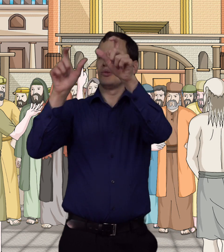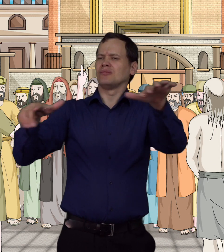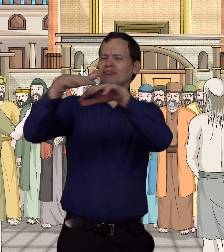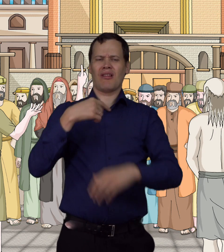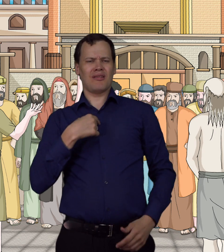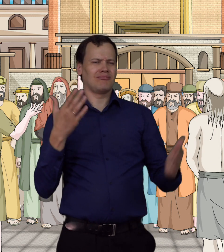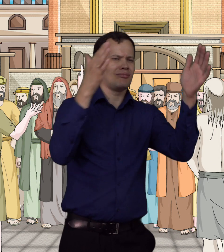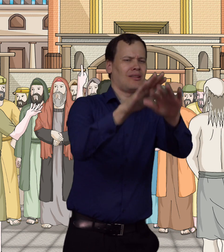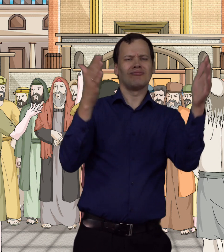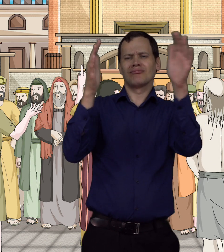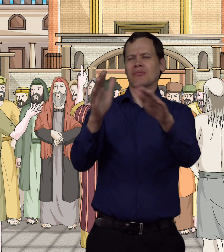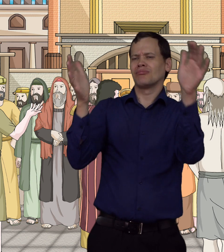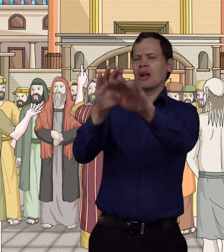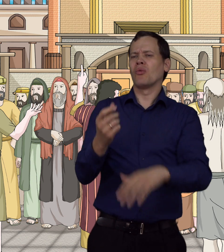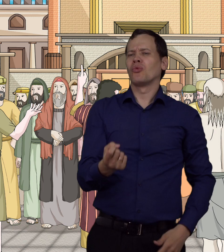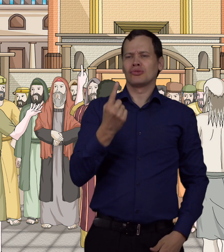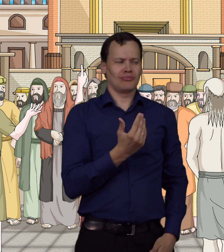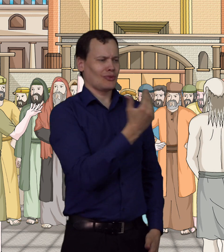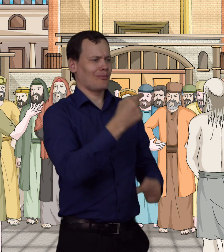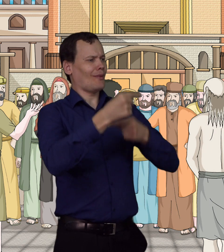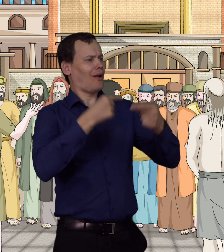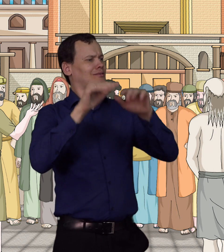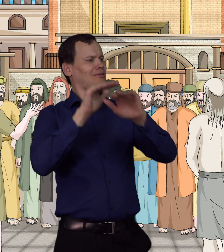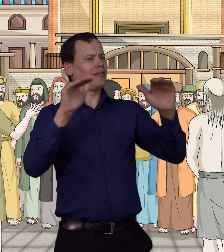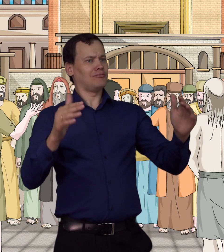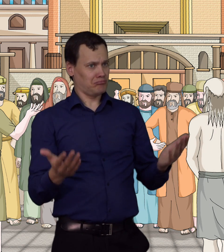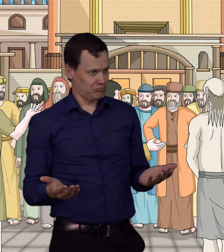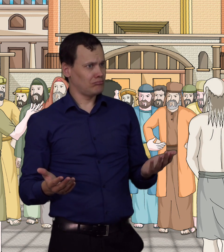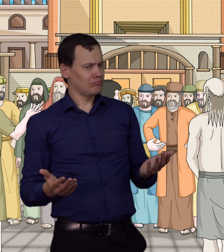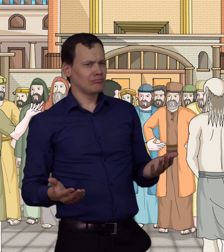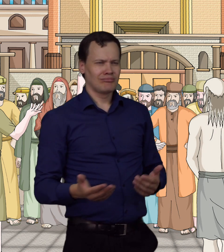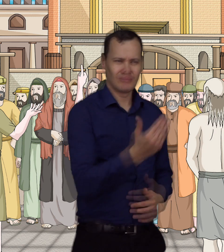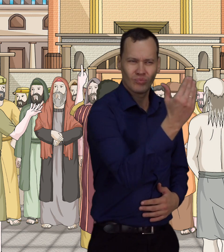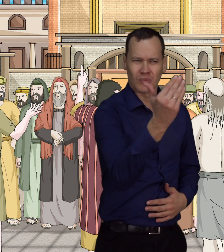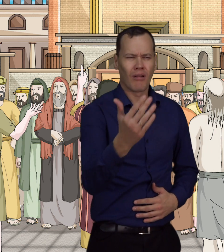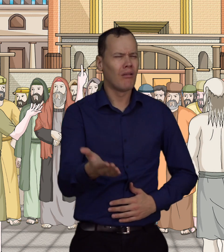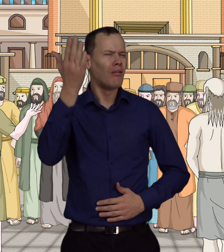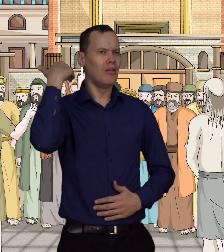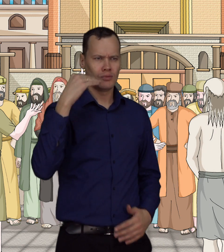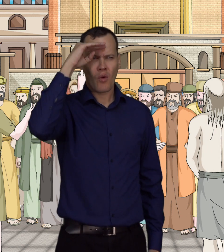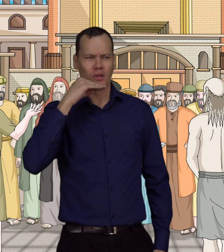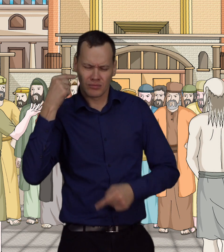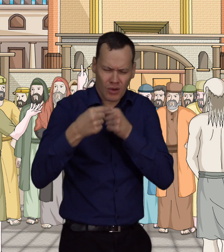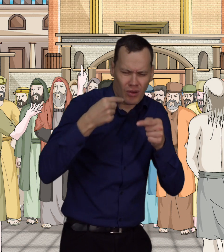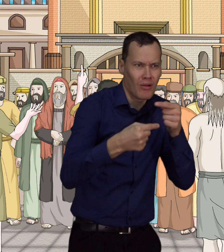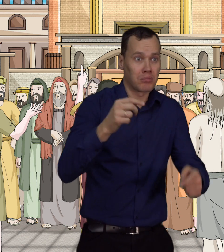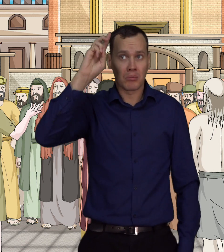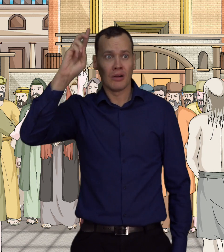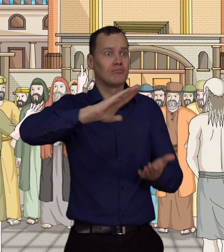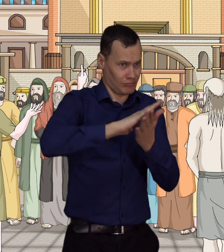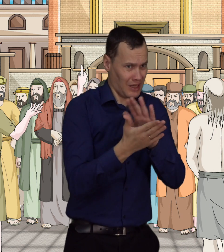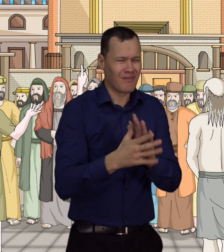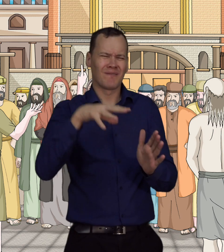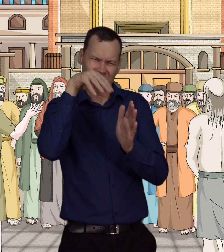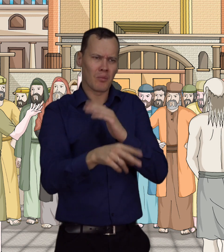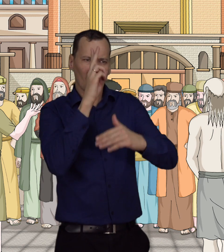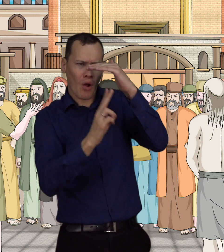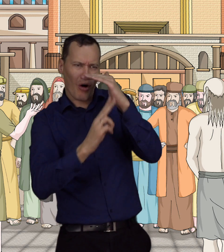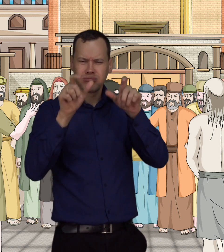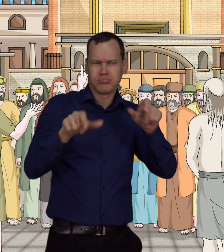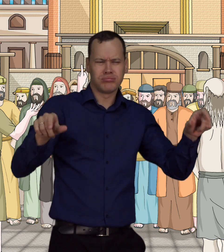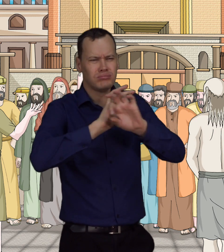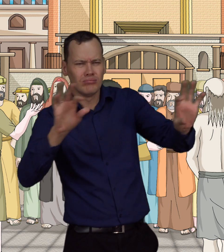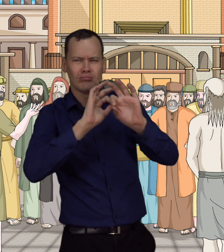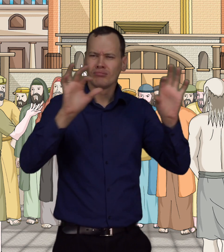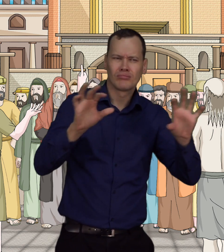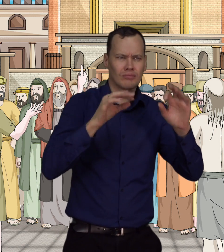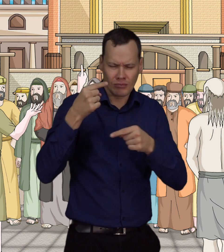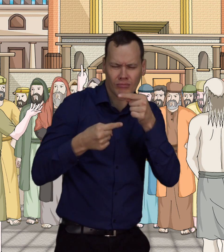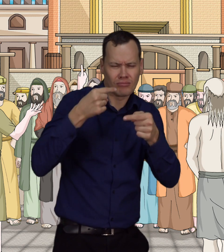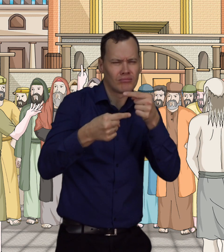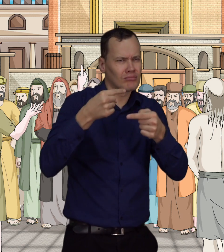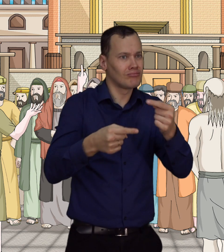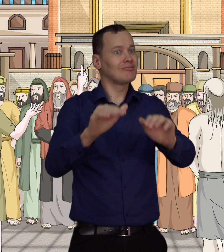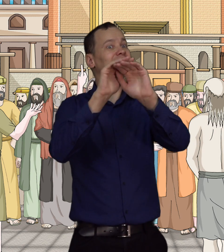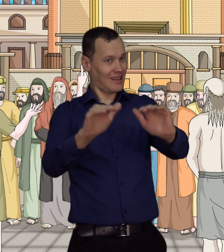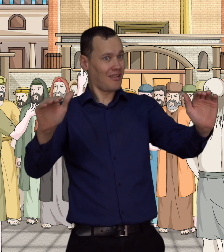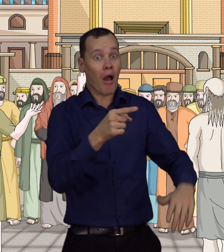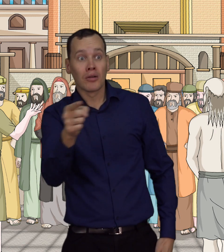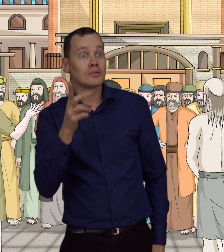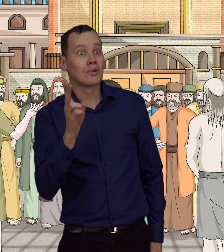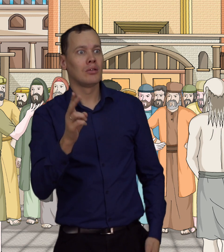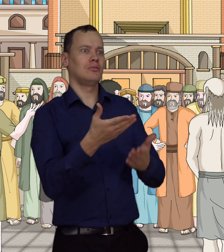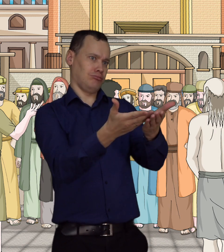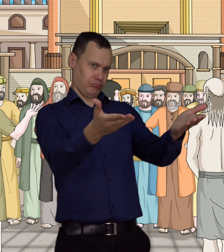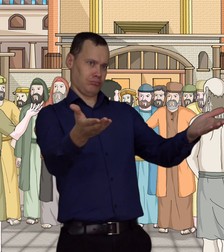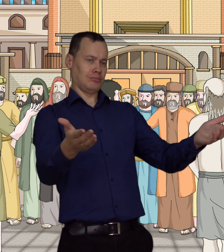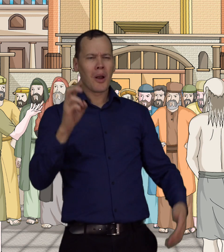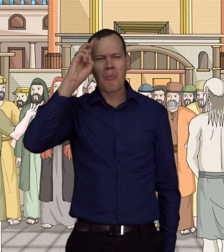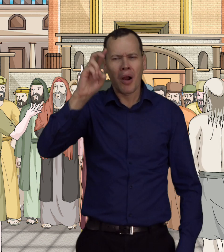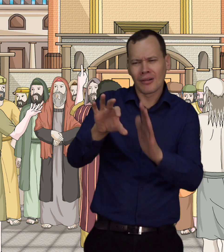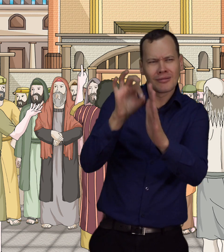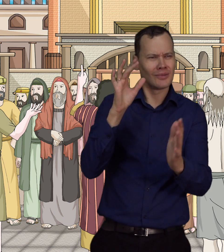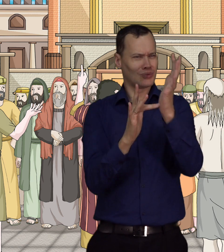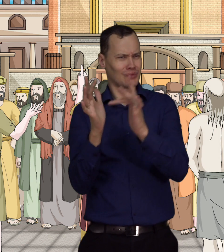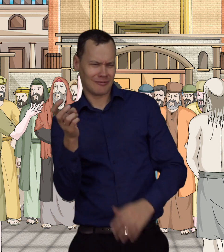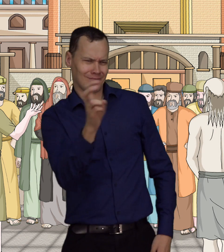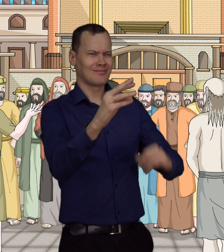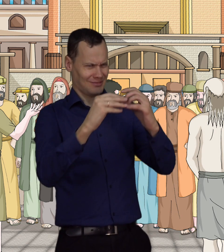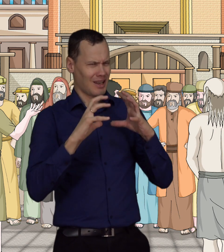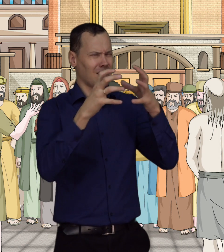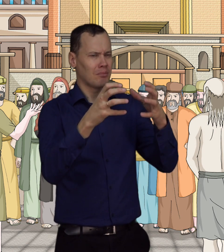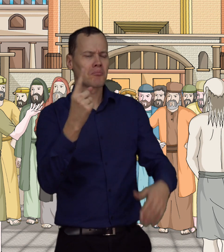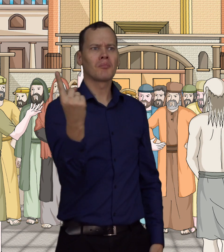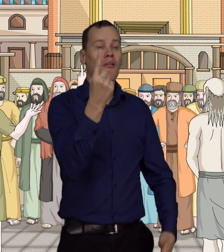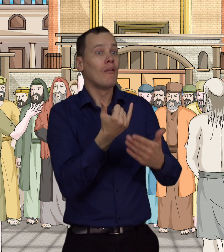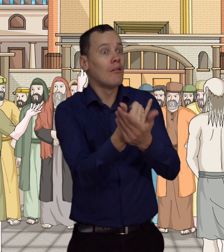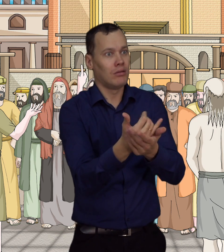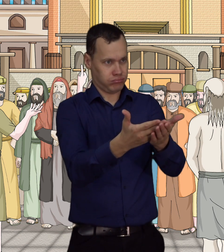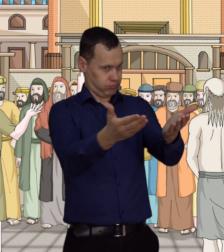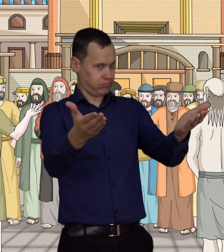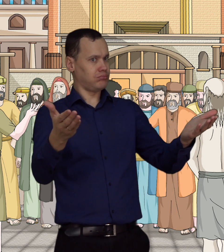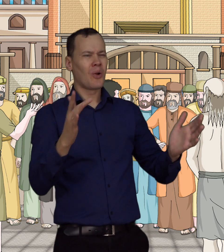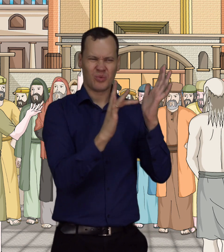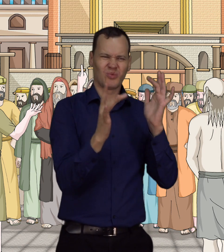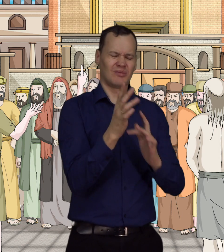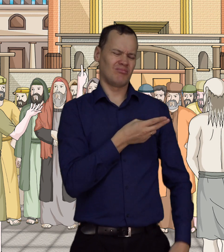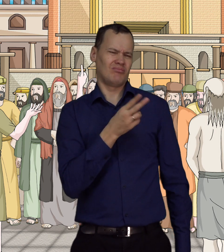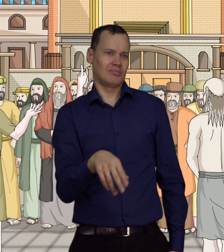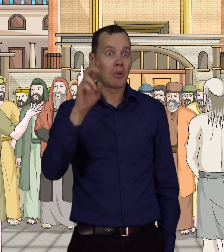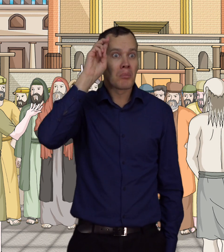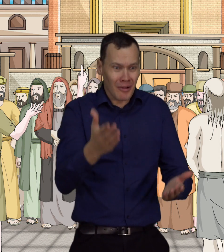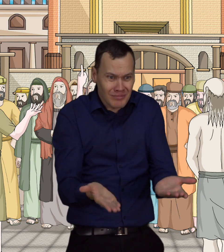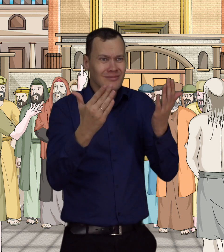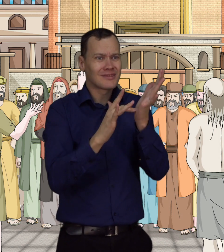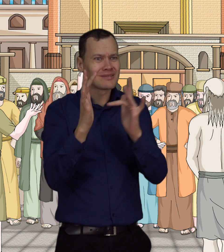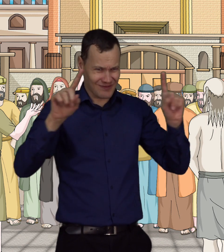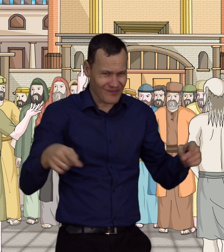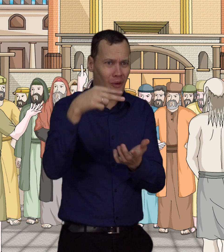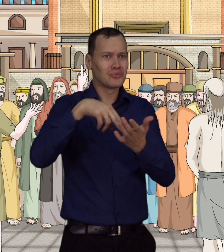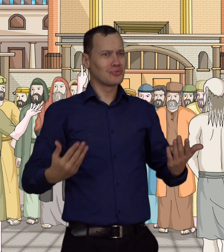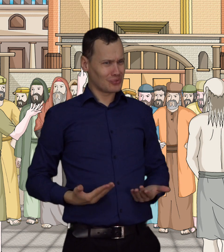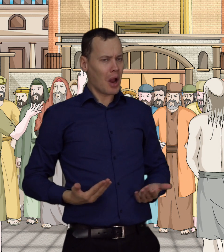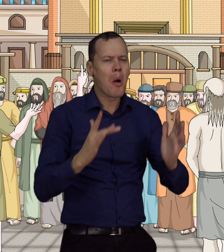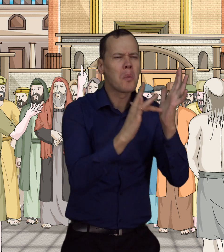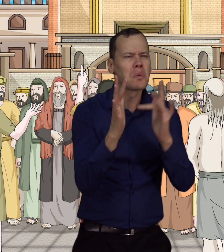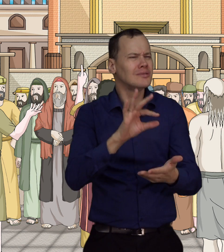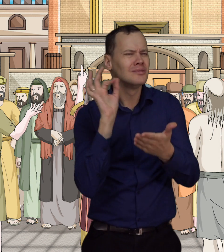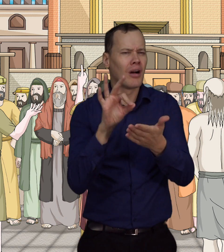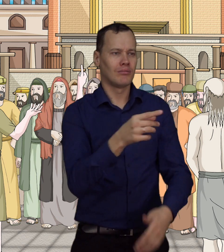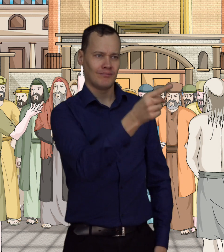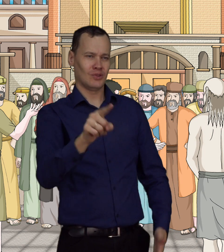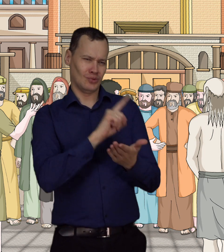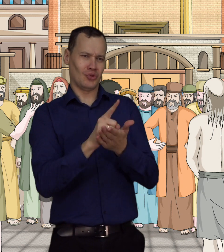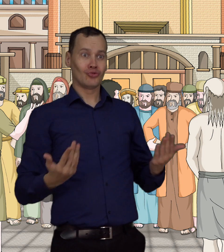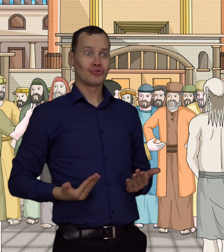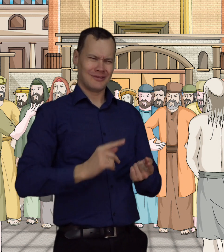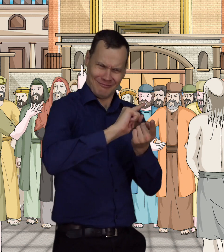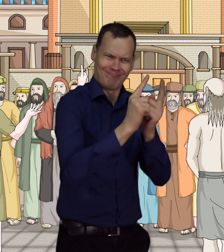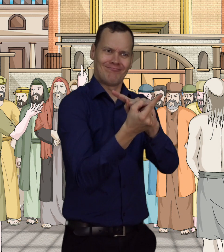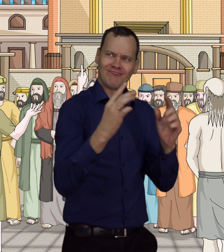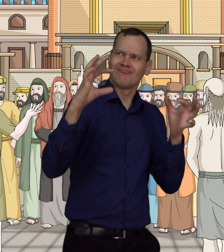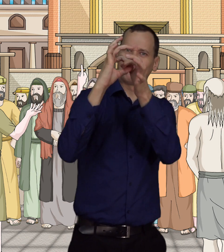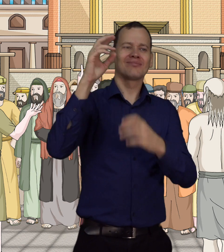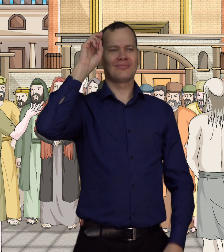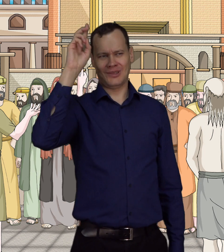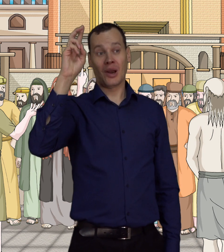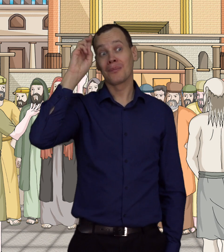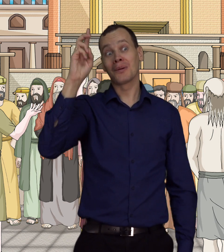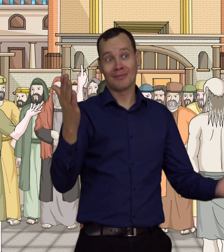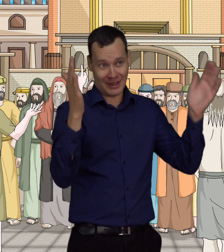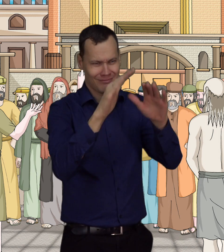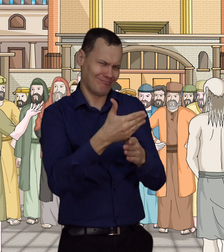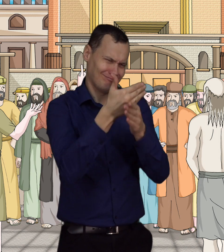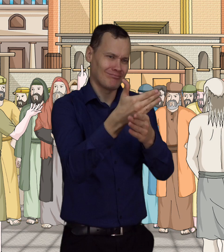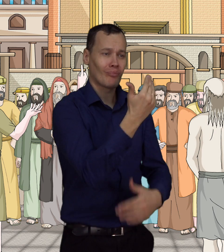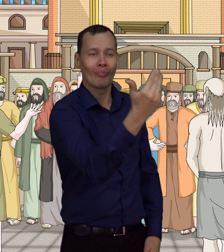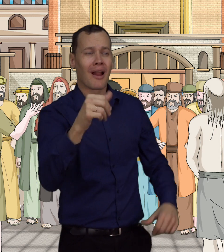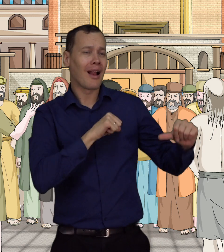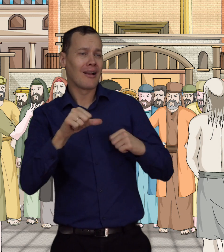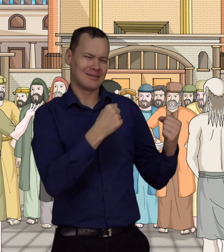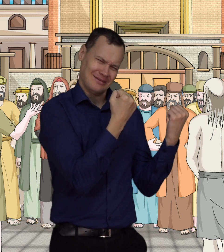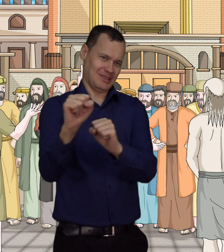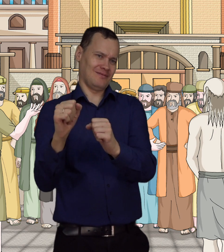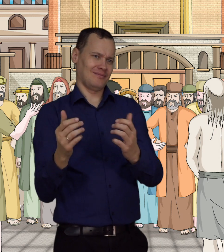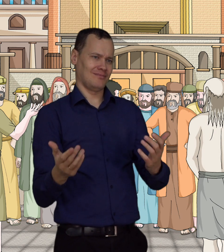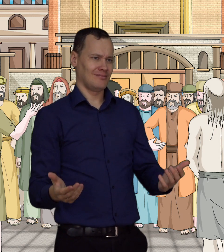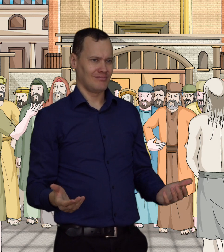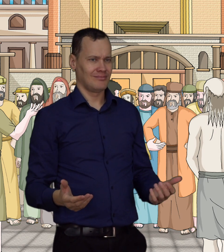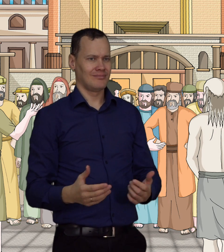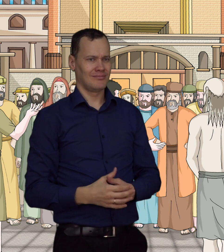And you are sons of the prophets and of the covenant God made with your fathers when He said to Abraham, ‘Through your offspring all the families of the earth will be blessed.’